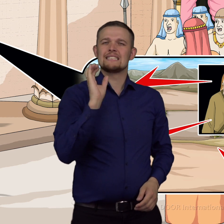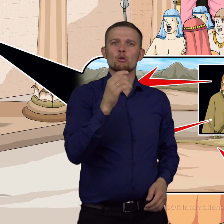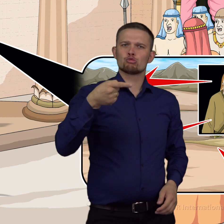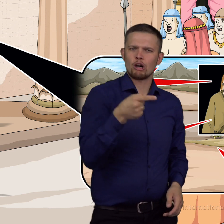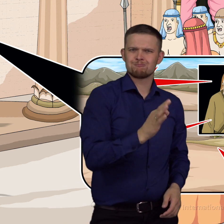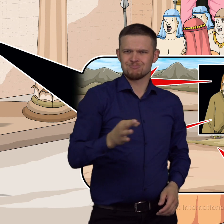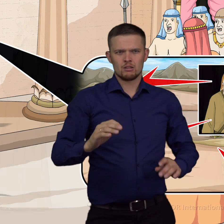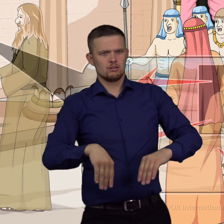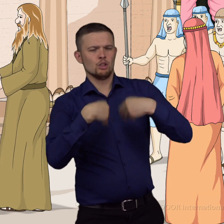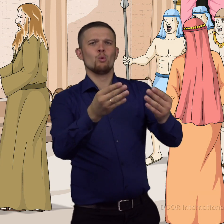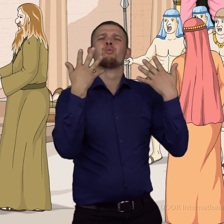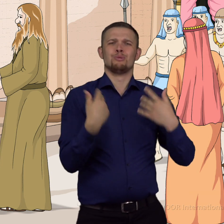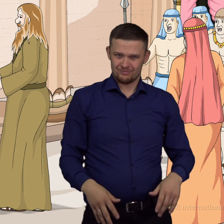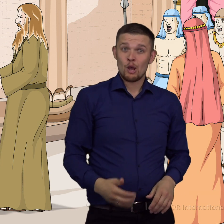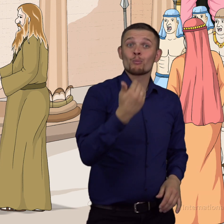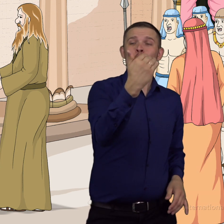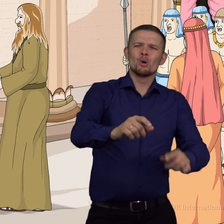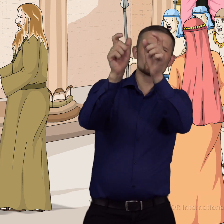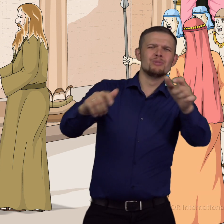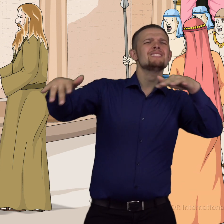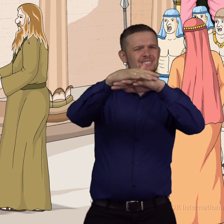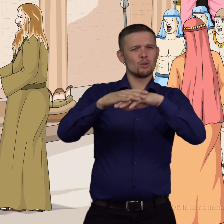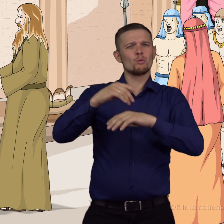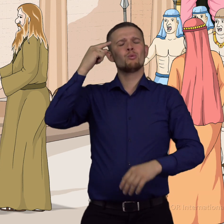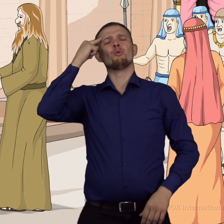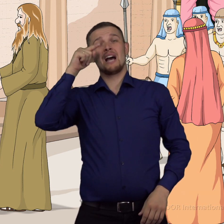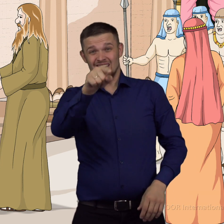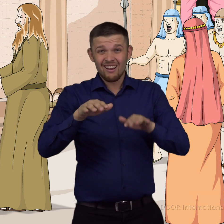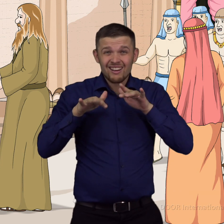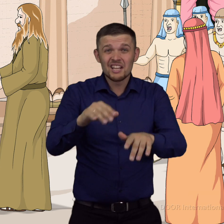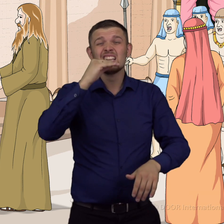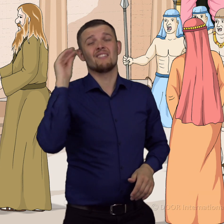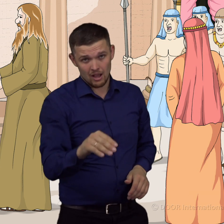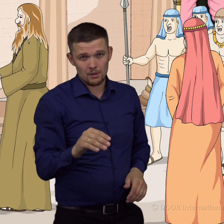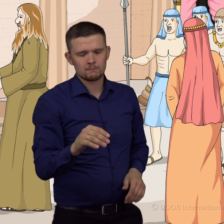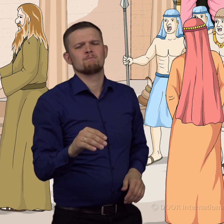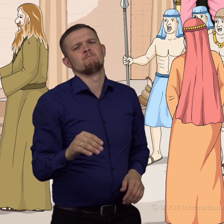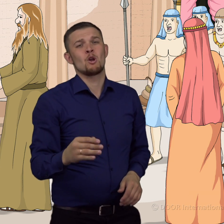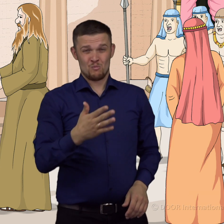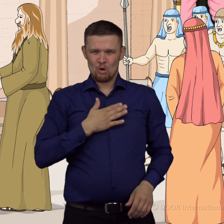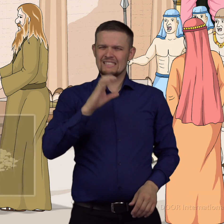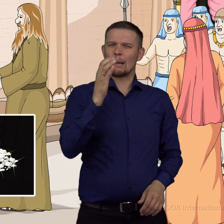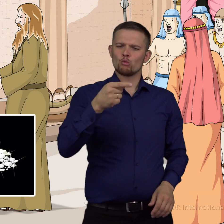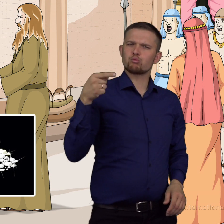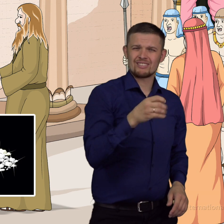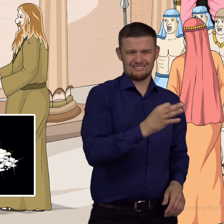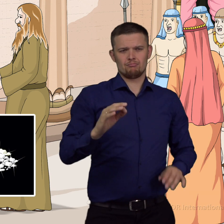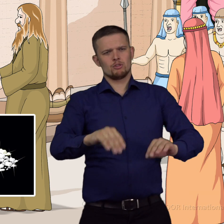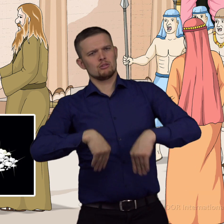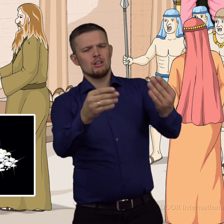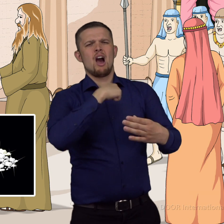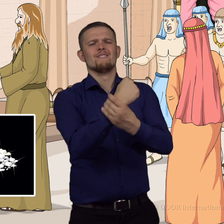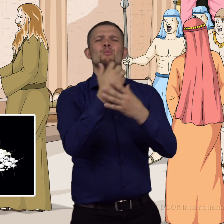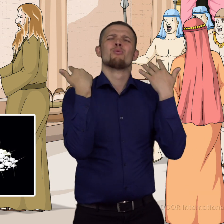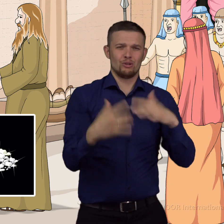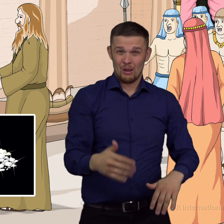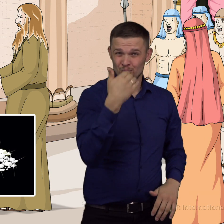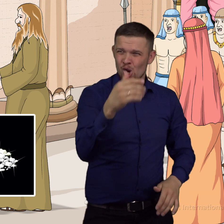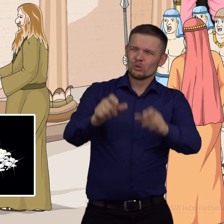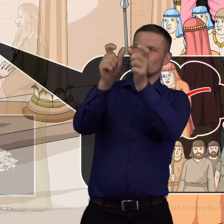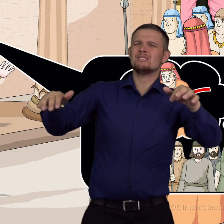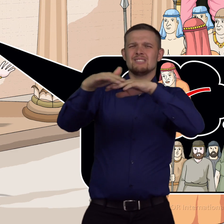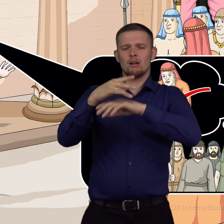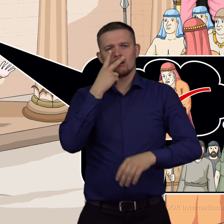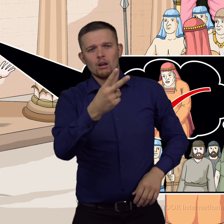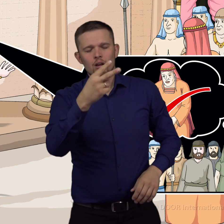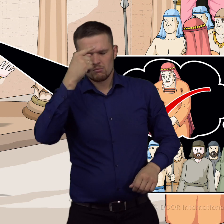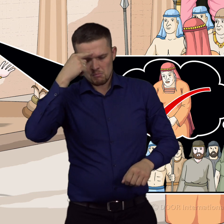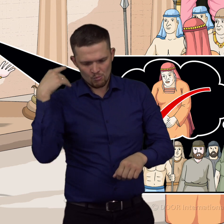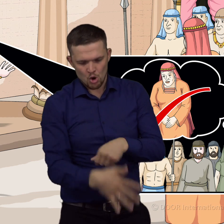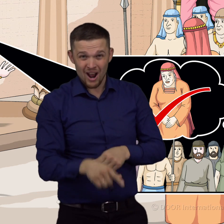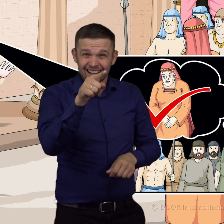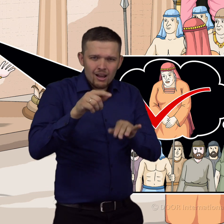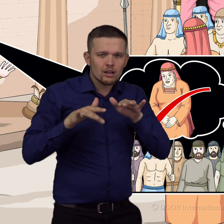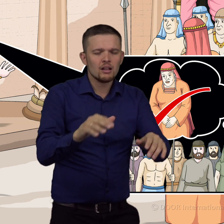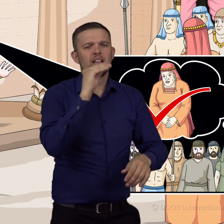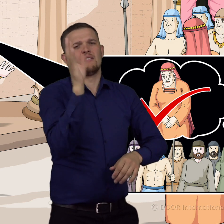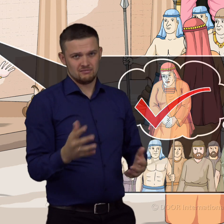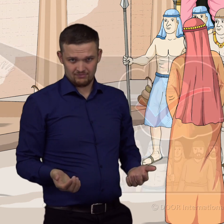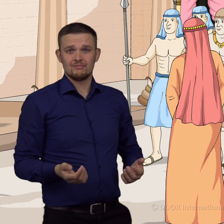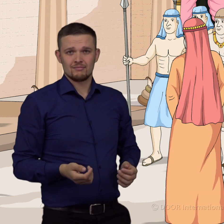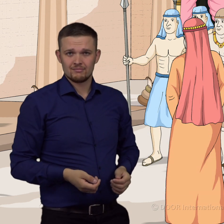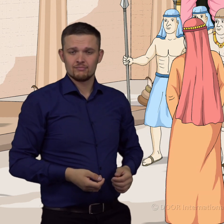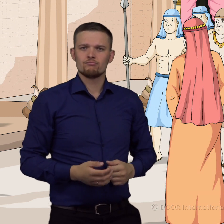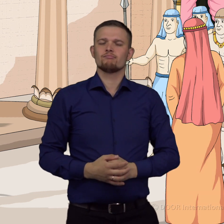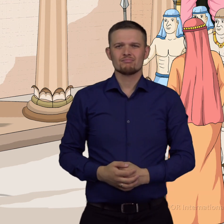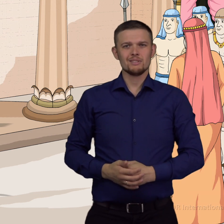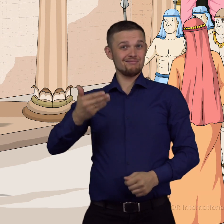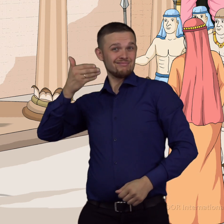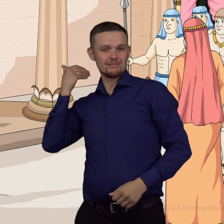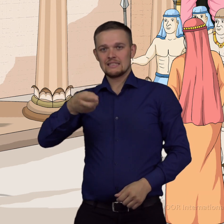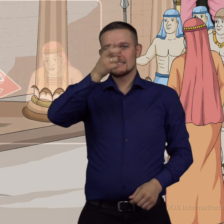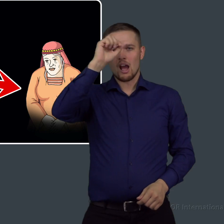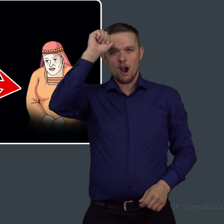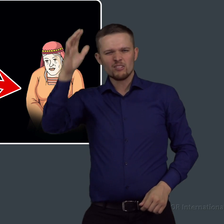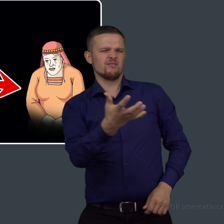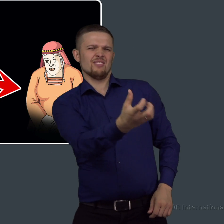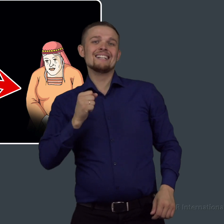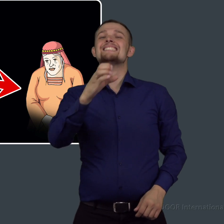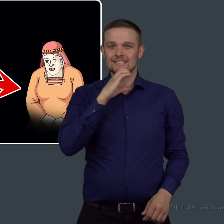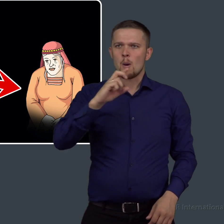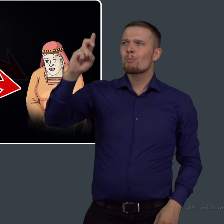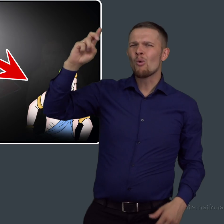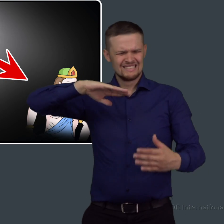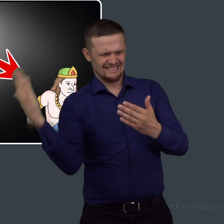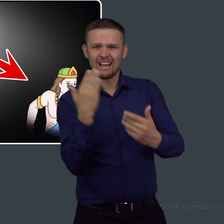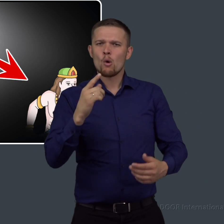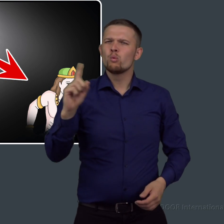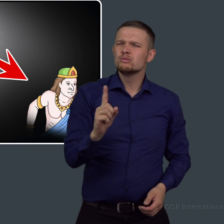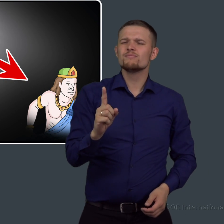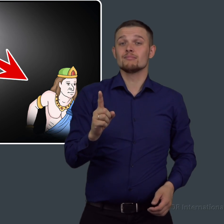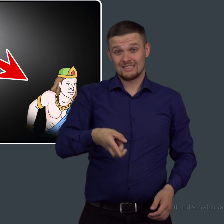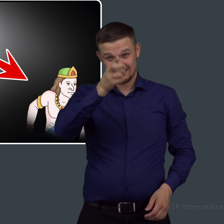And he said to Sarah, “See, I am giving your brother a thousand pieces of silver. It is your vindication before all who are with you; you are completely cleared.”